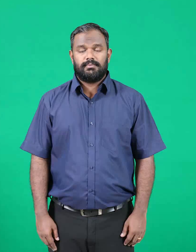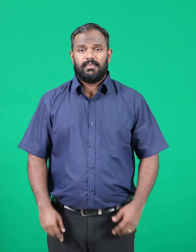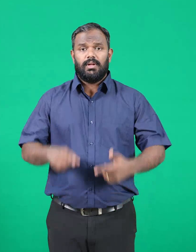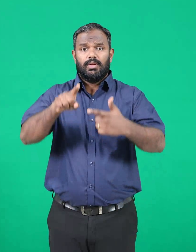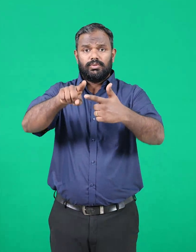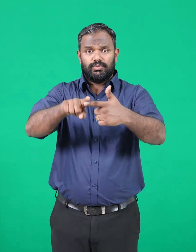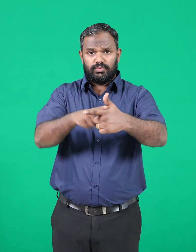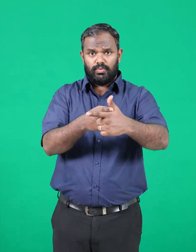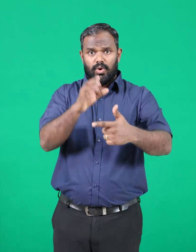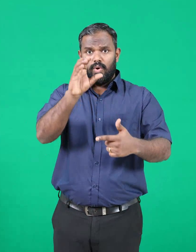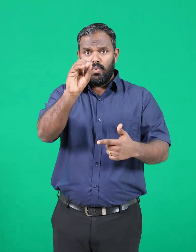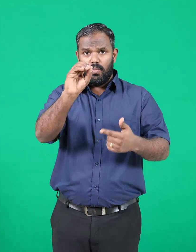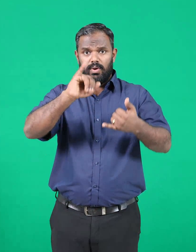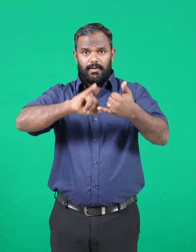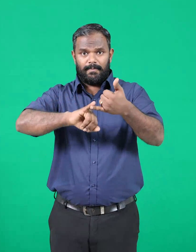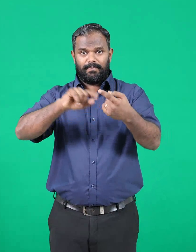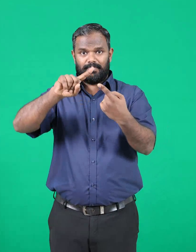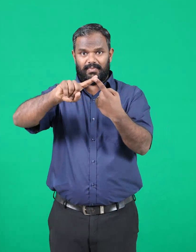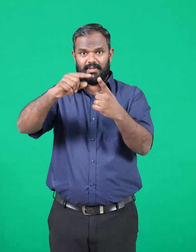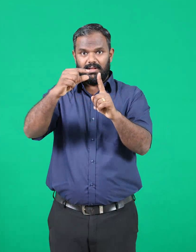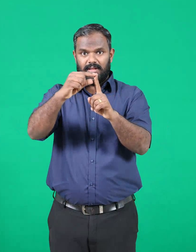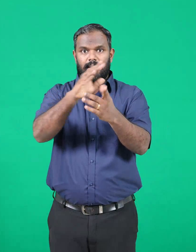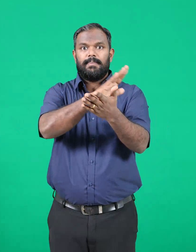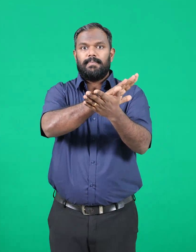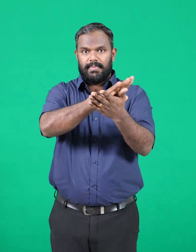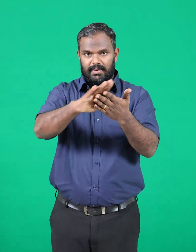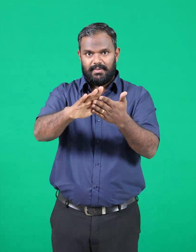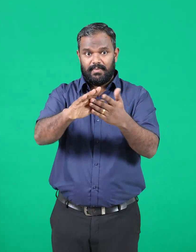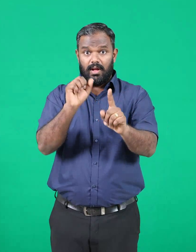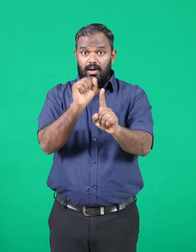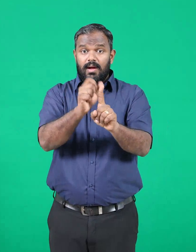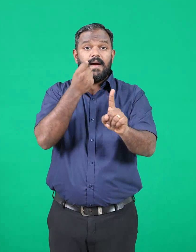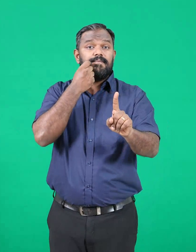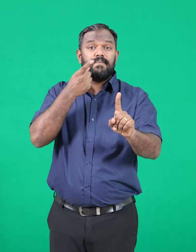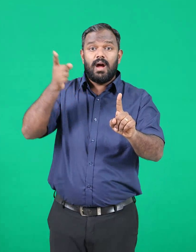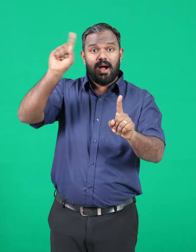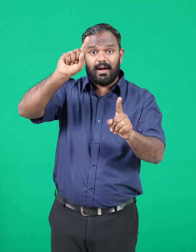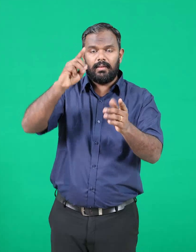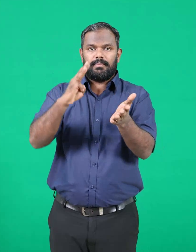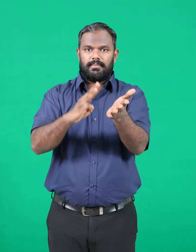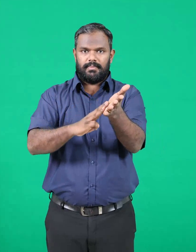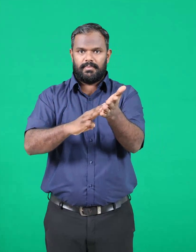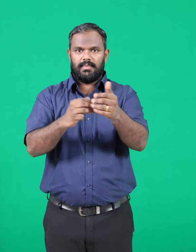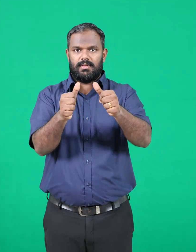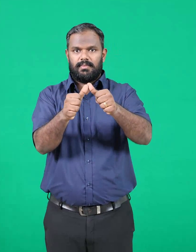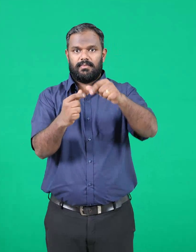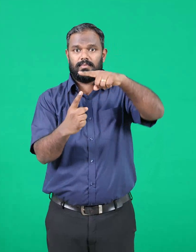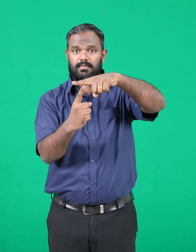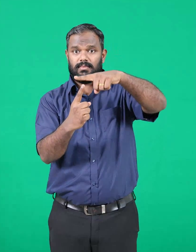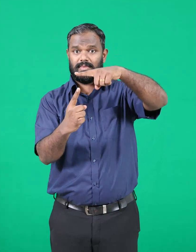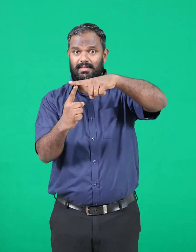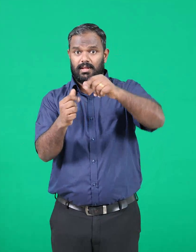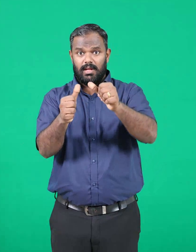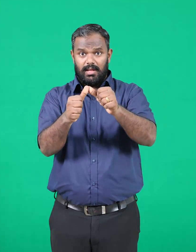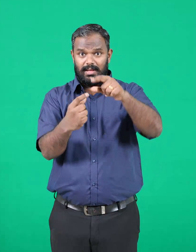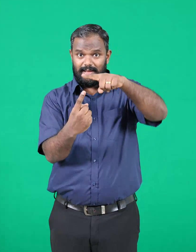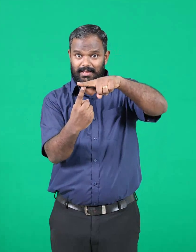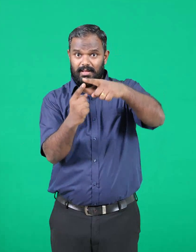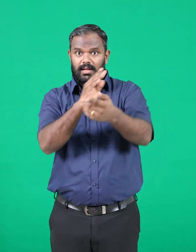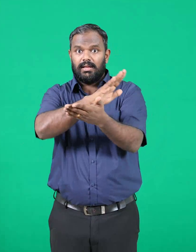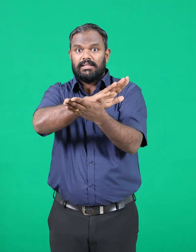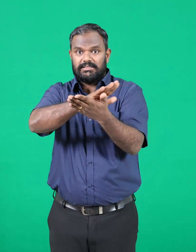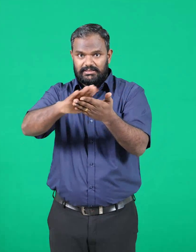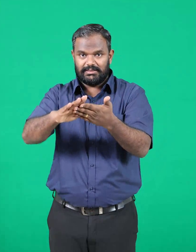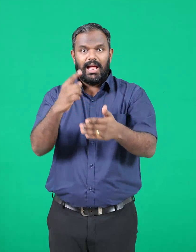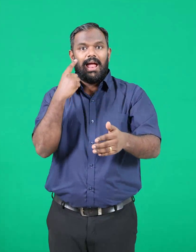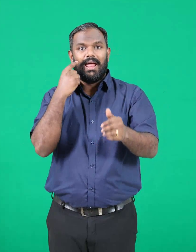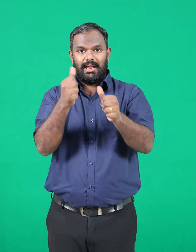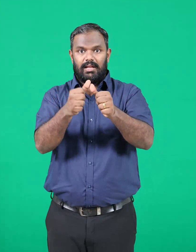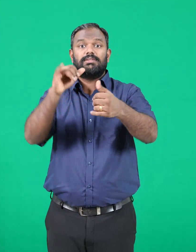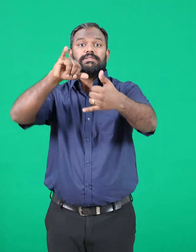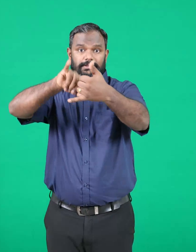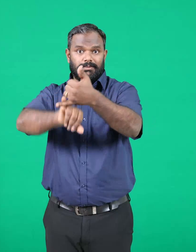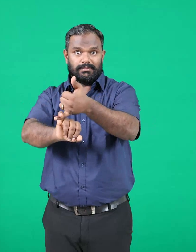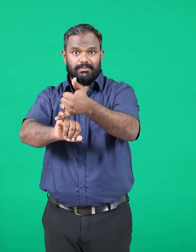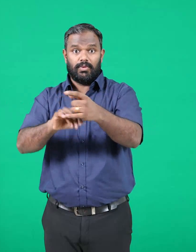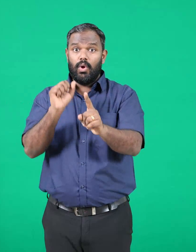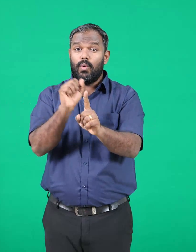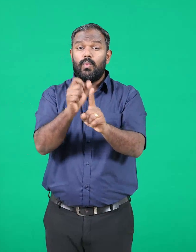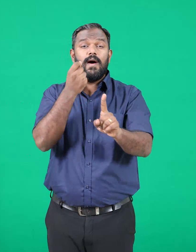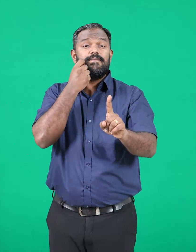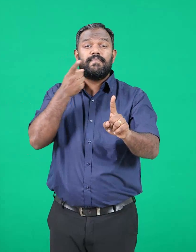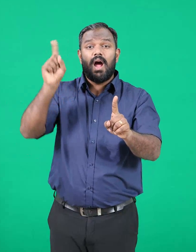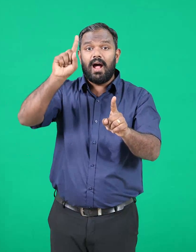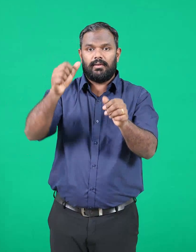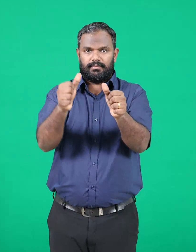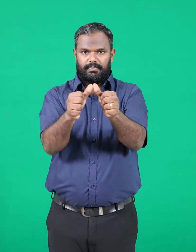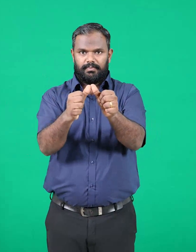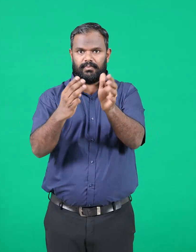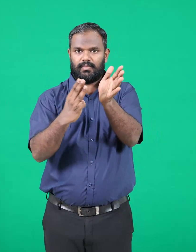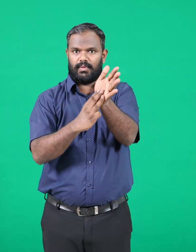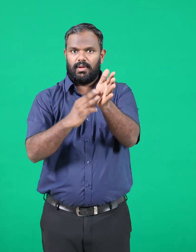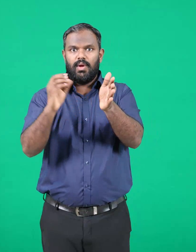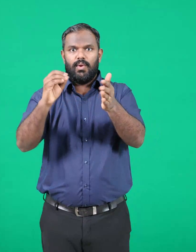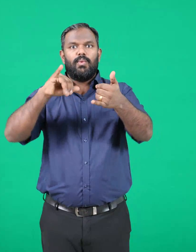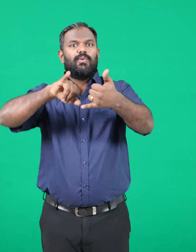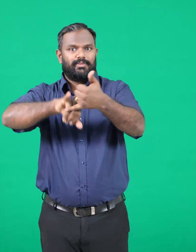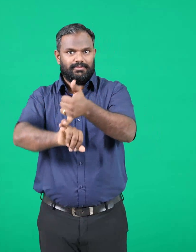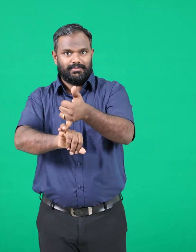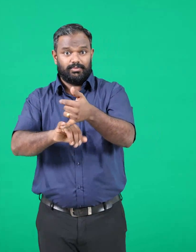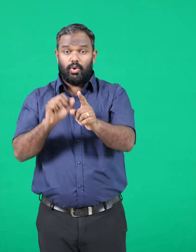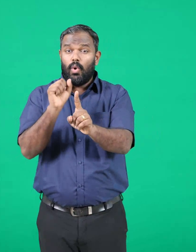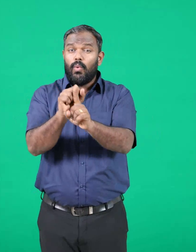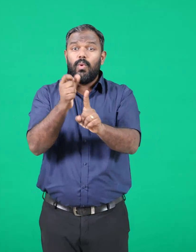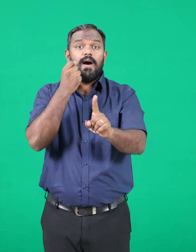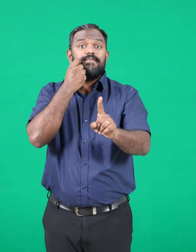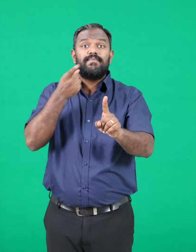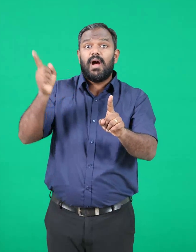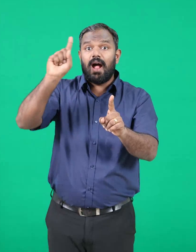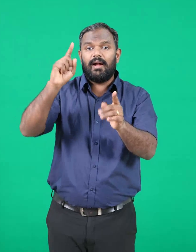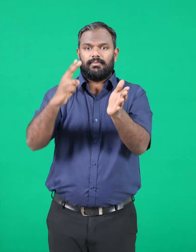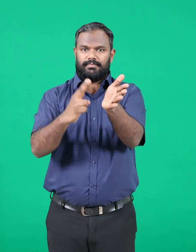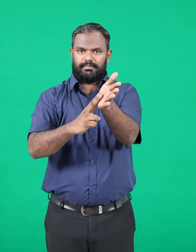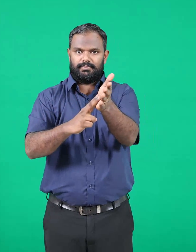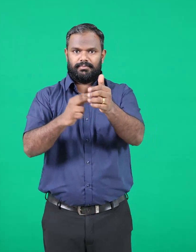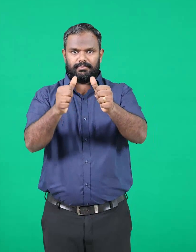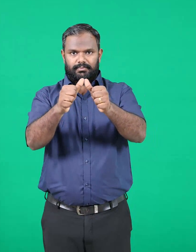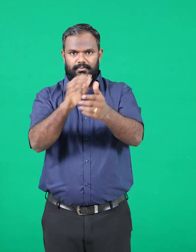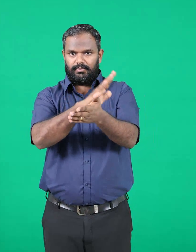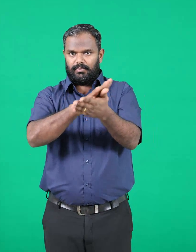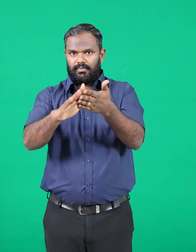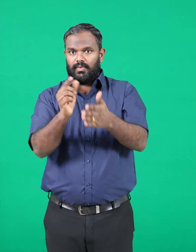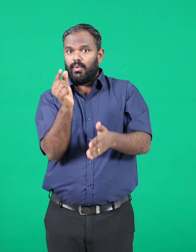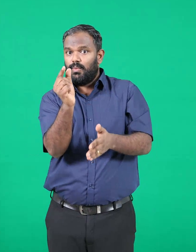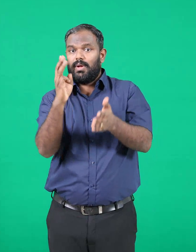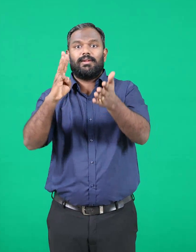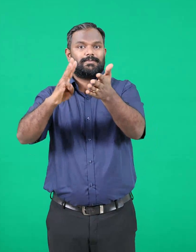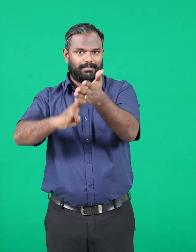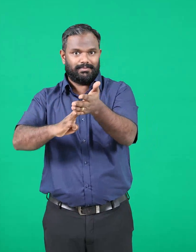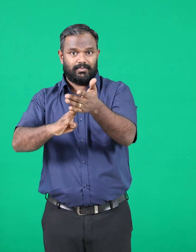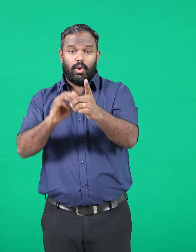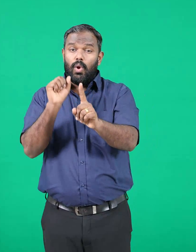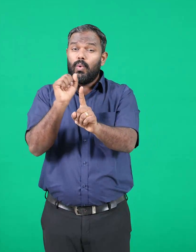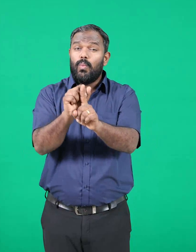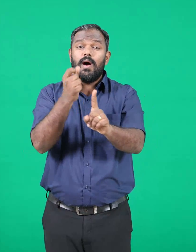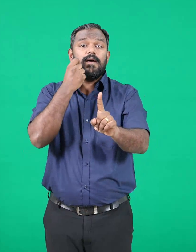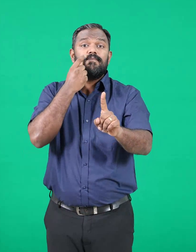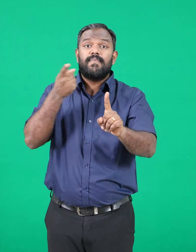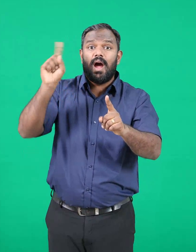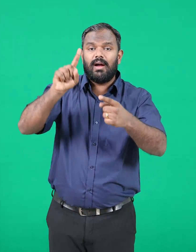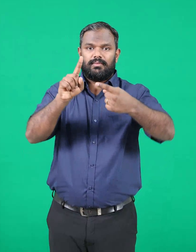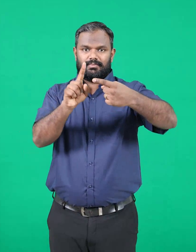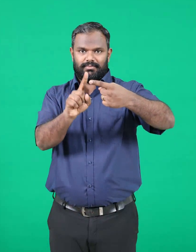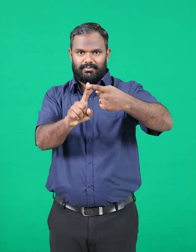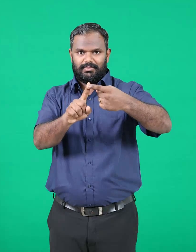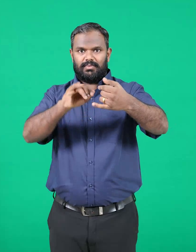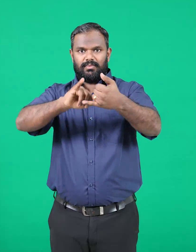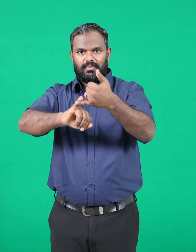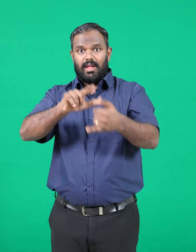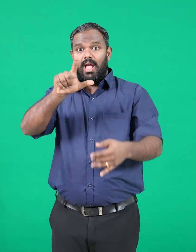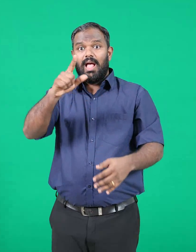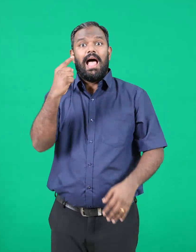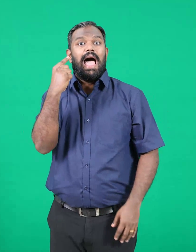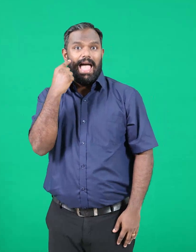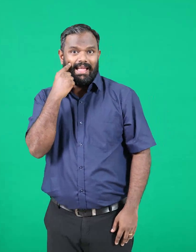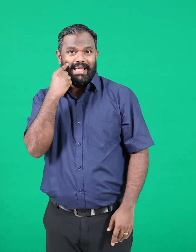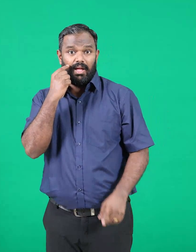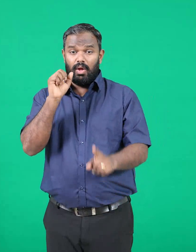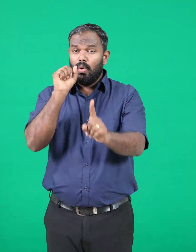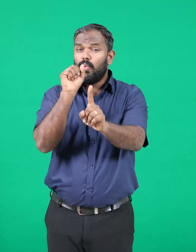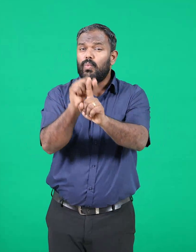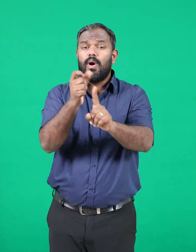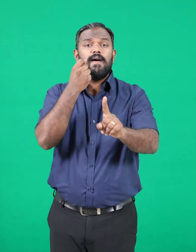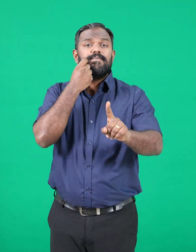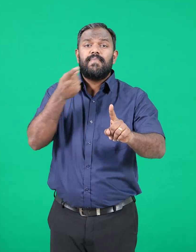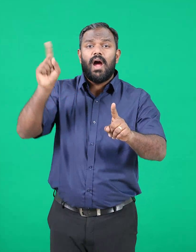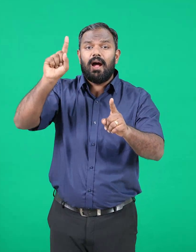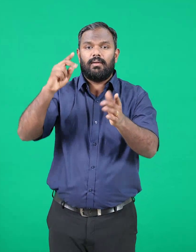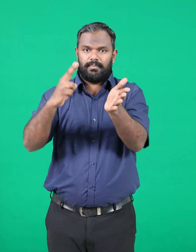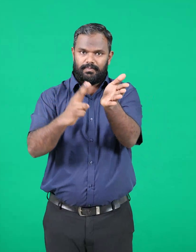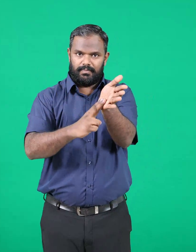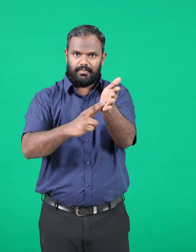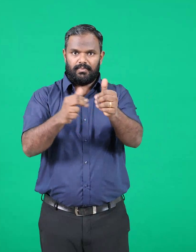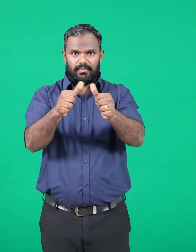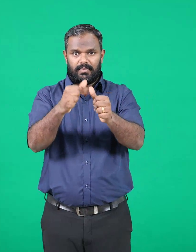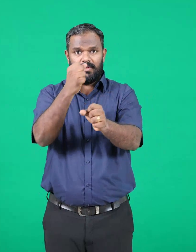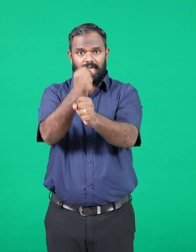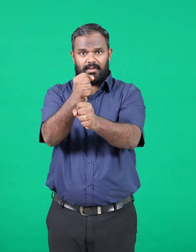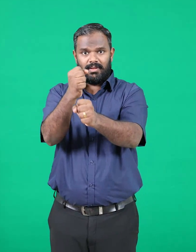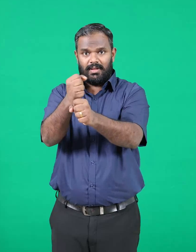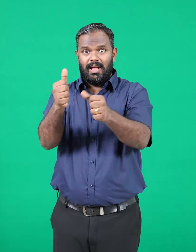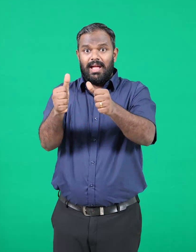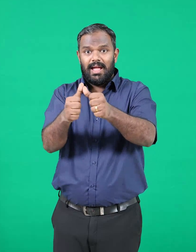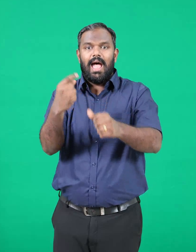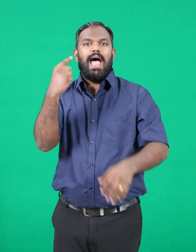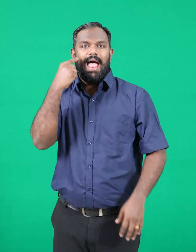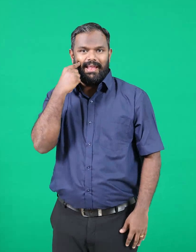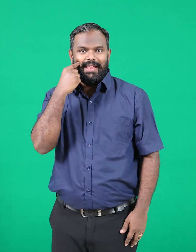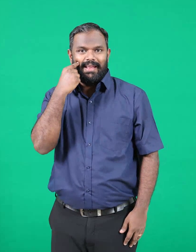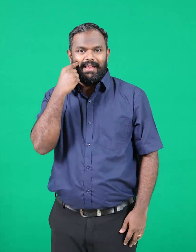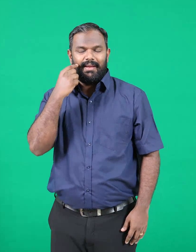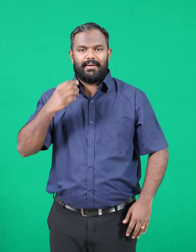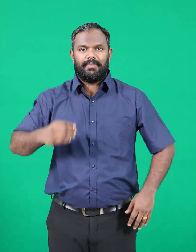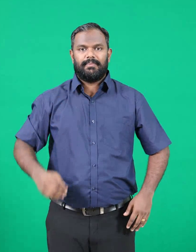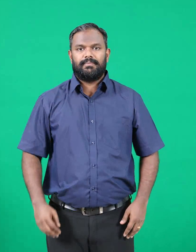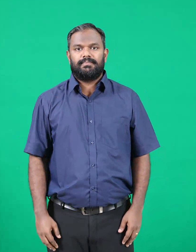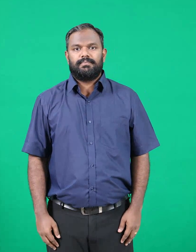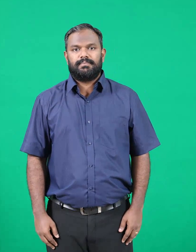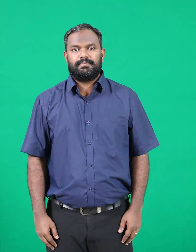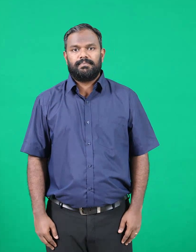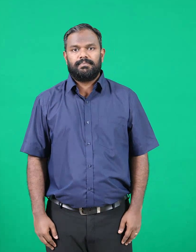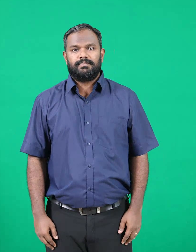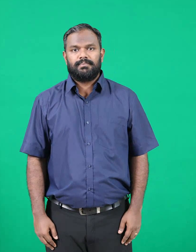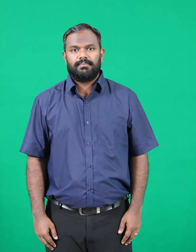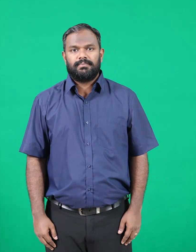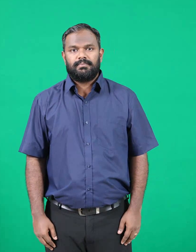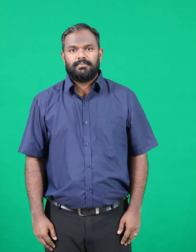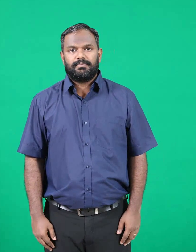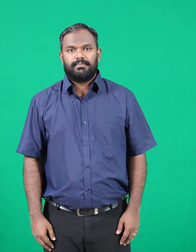the son of Mattathias, the son of Amos, the son of Nahum, the son of Esli, the son of Naggai,